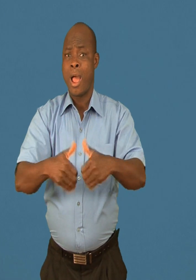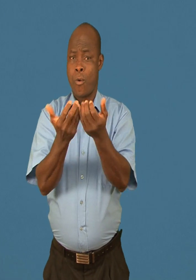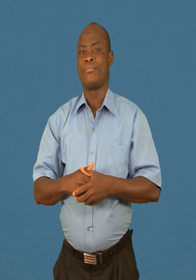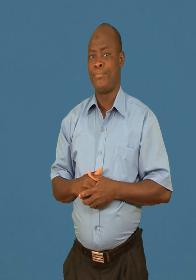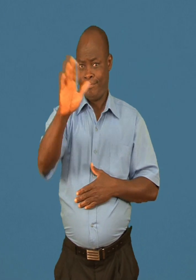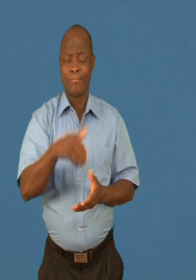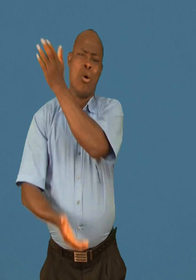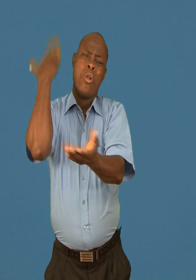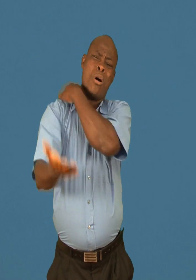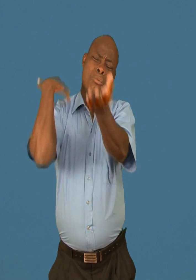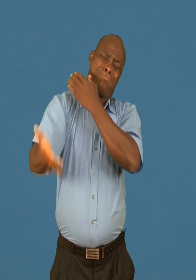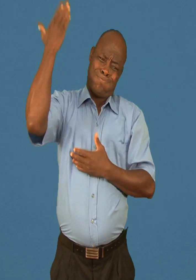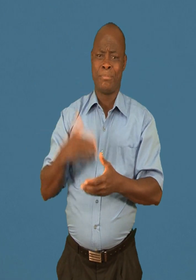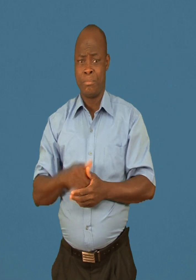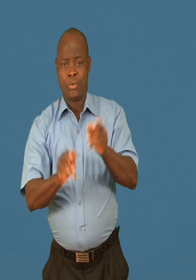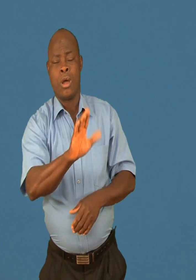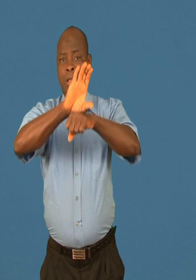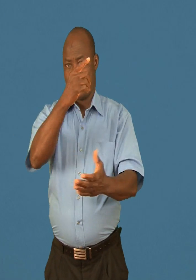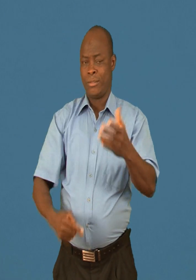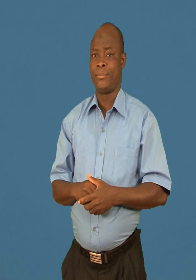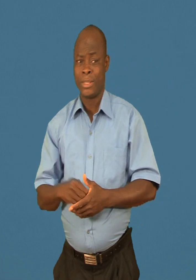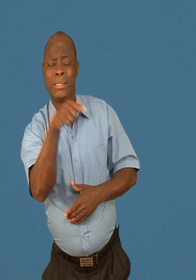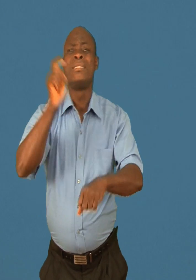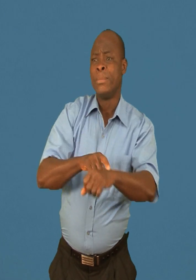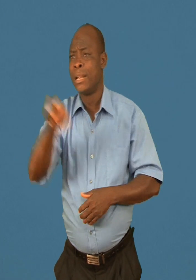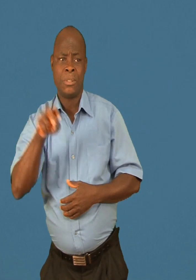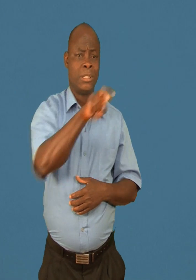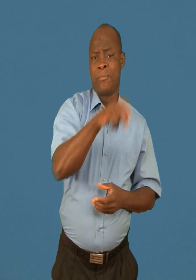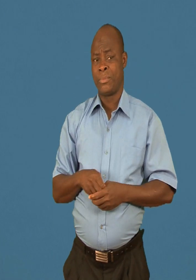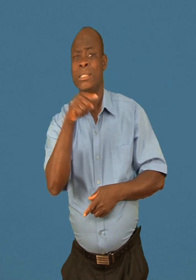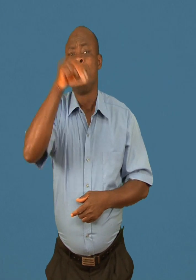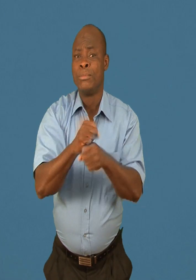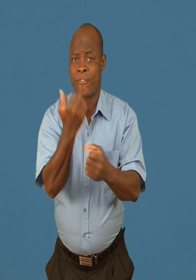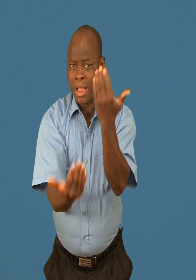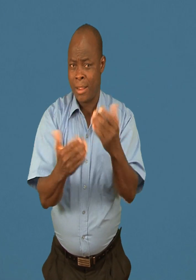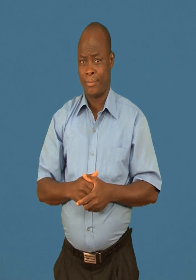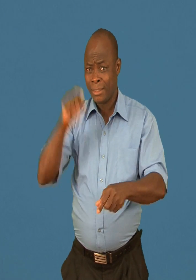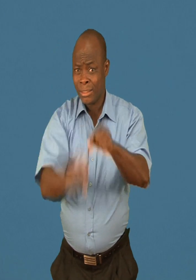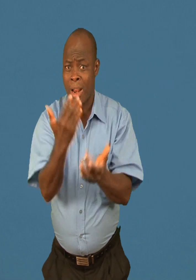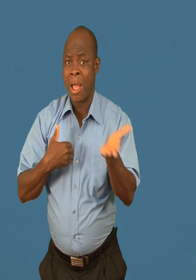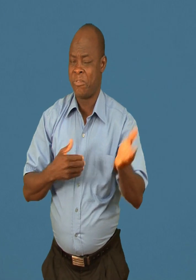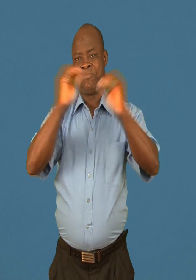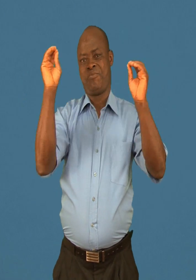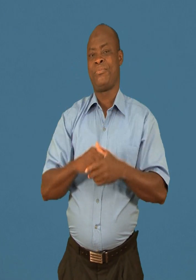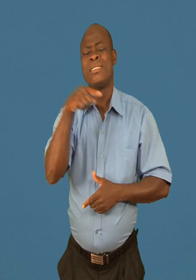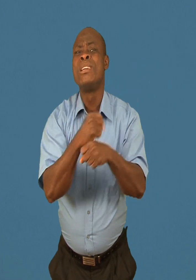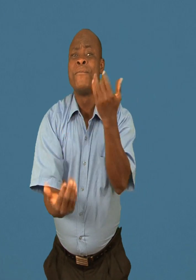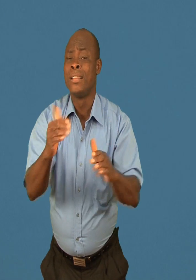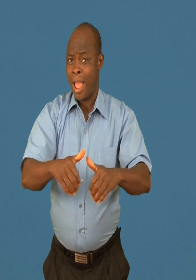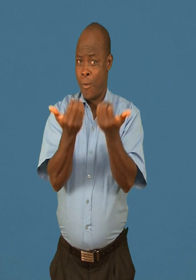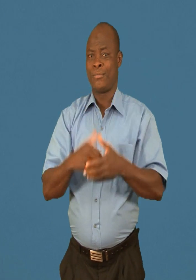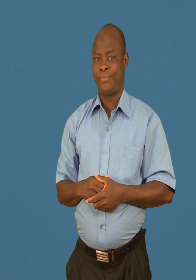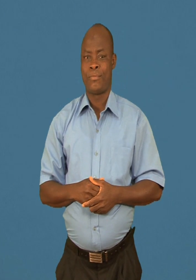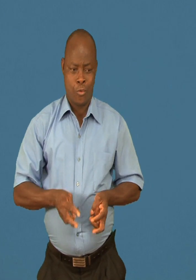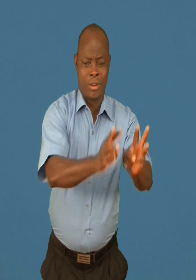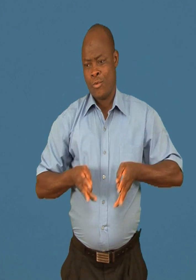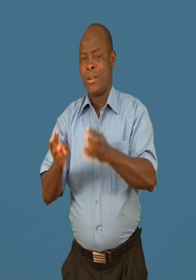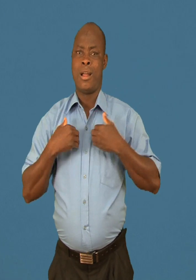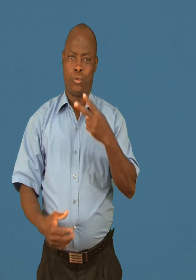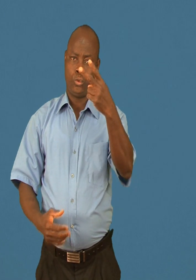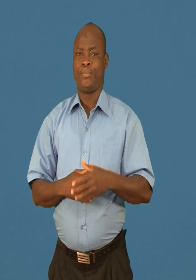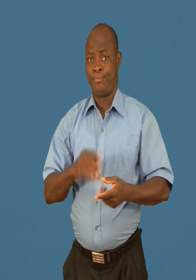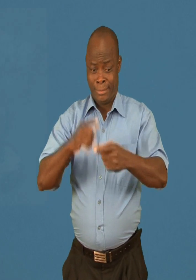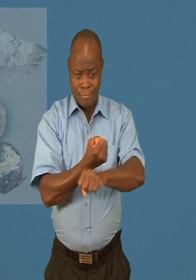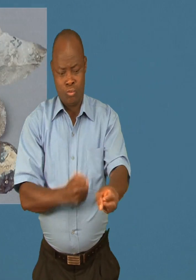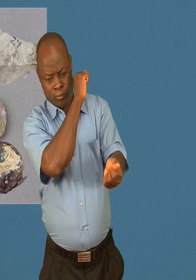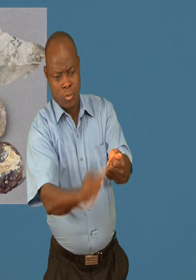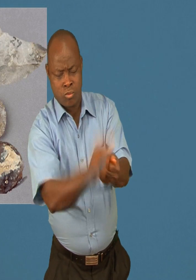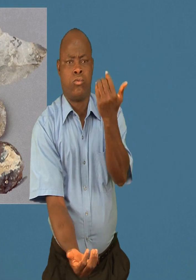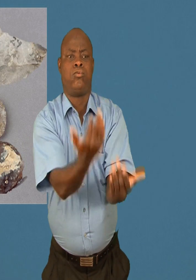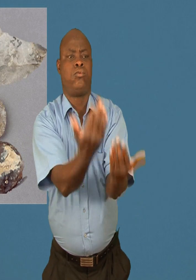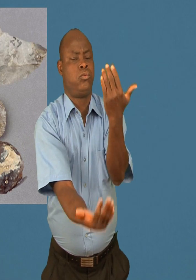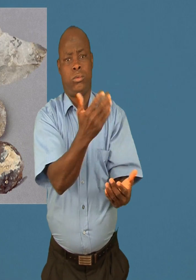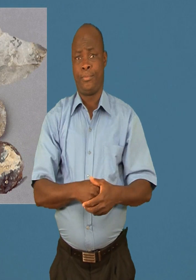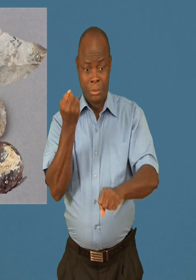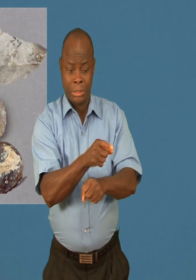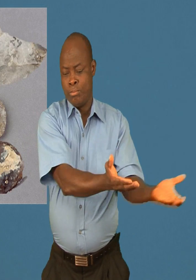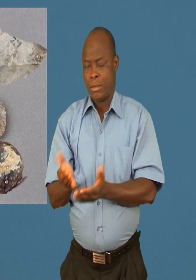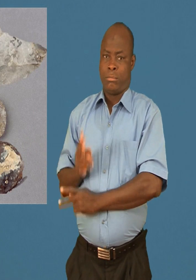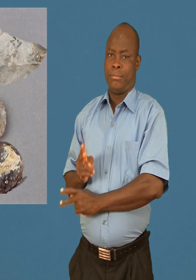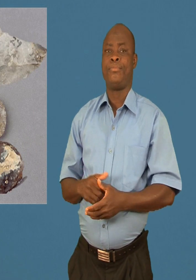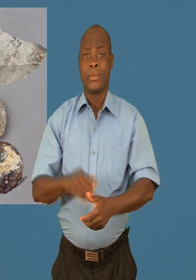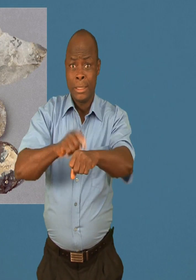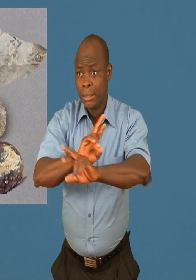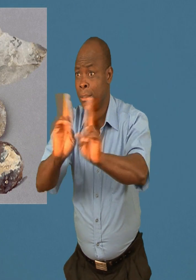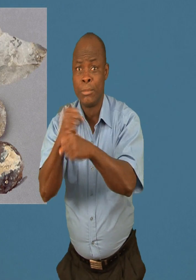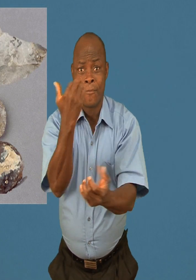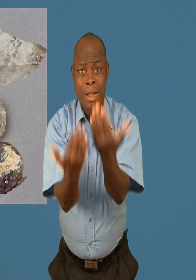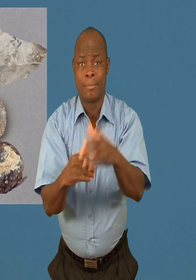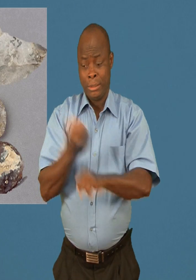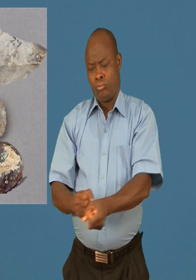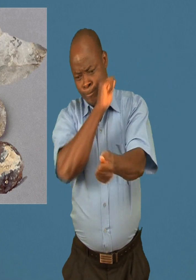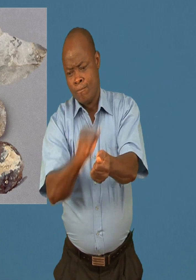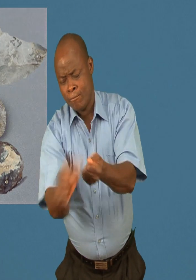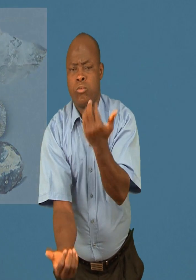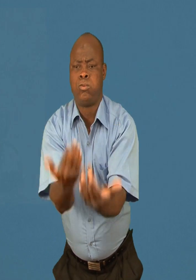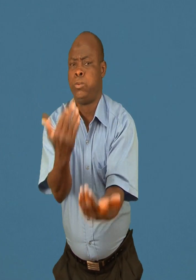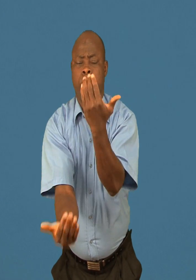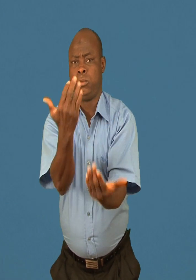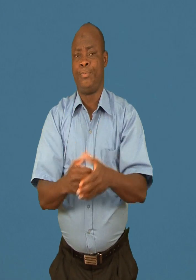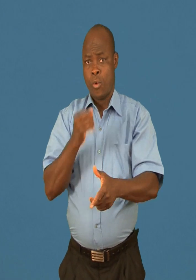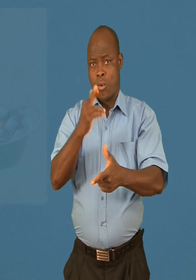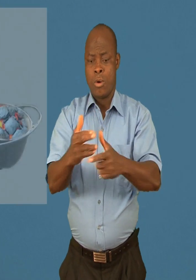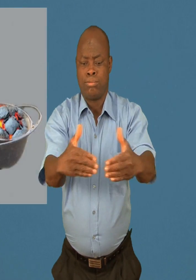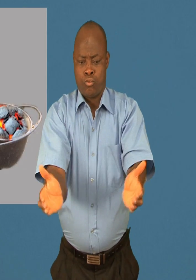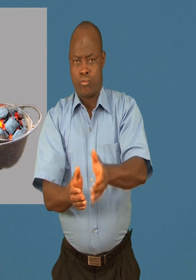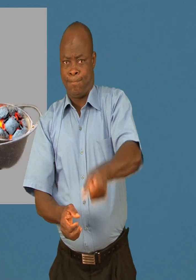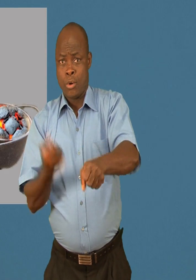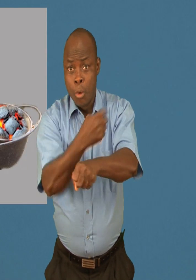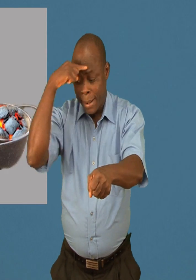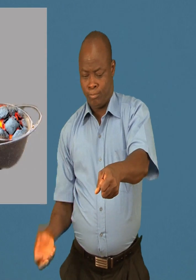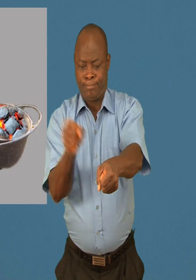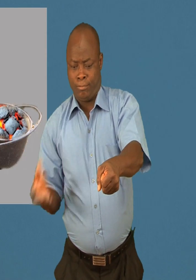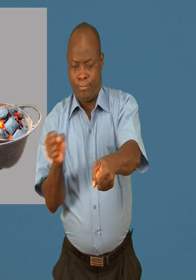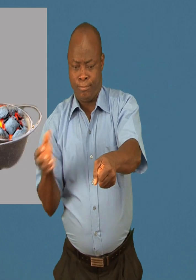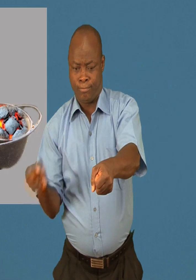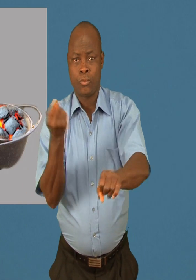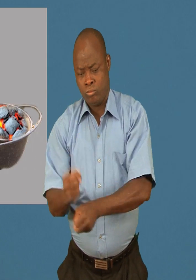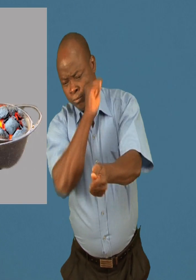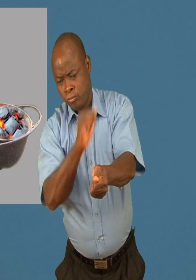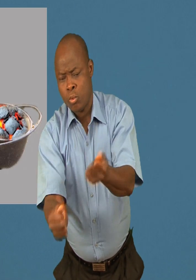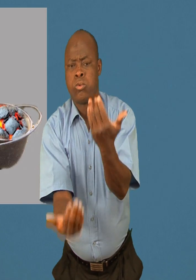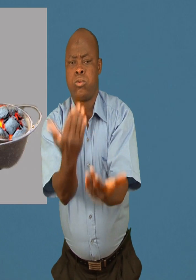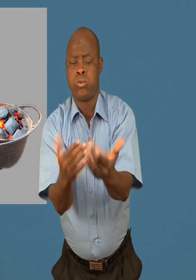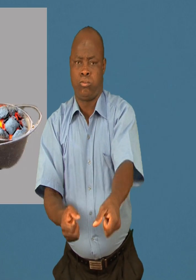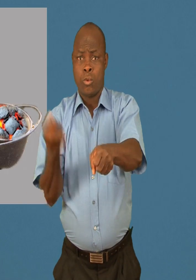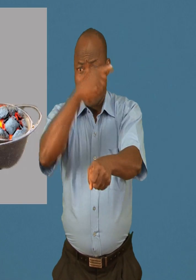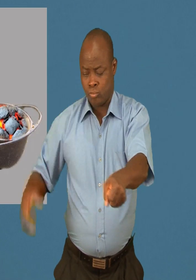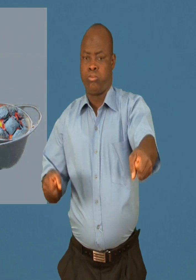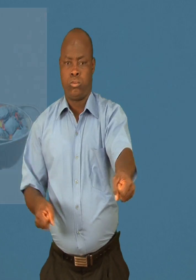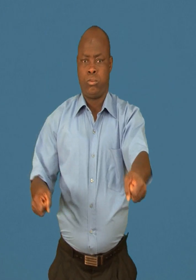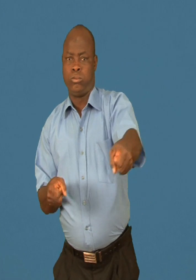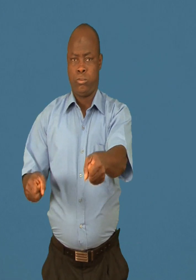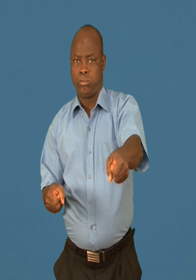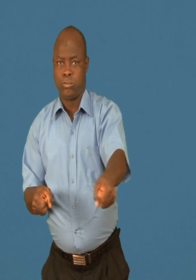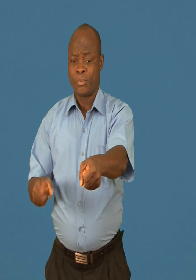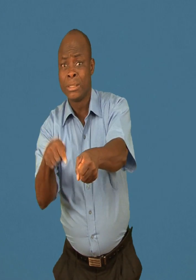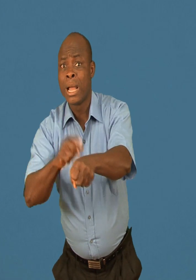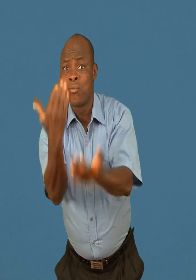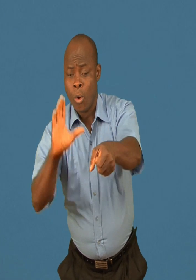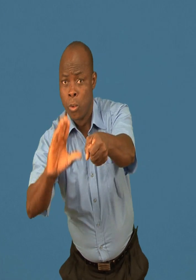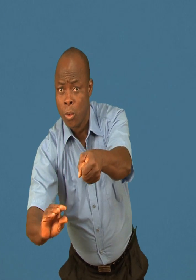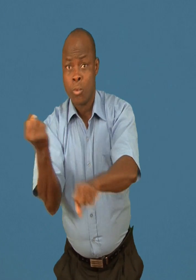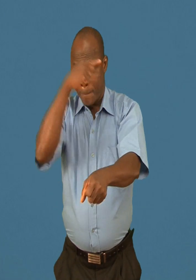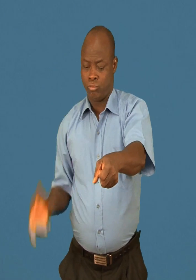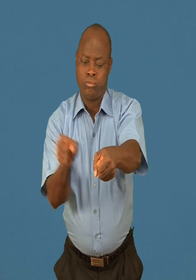So Abraham got up early the next morning, saddled his donkey, and took along two of his servants and his son Isaac. He split the wood for a burnt offering and set out for the place God had designated. On the third day Abraham looked up and saw the place in the distance.